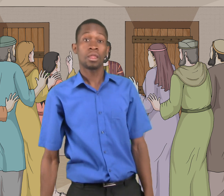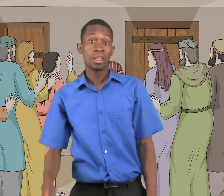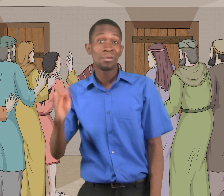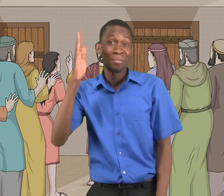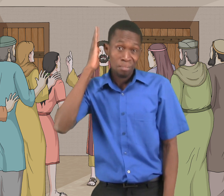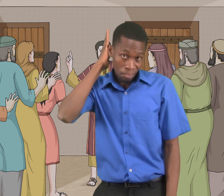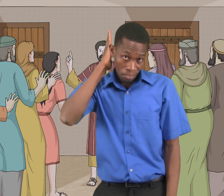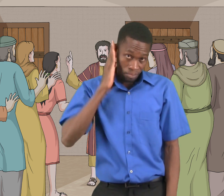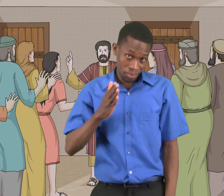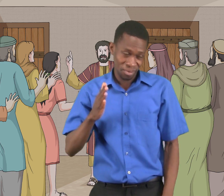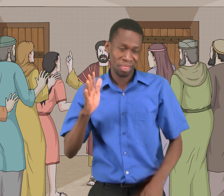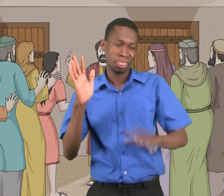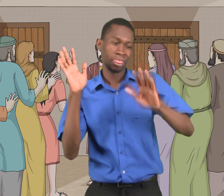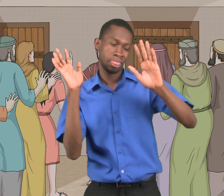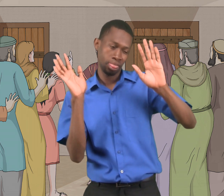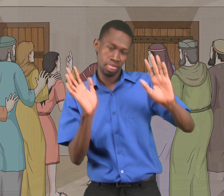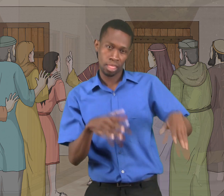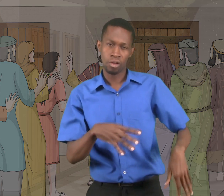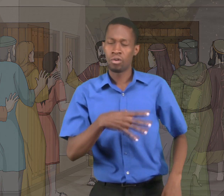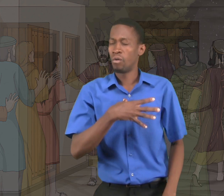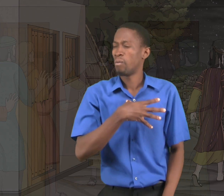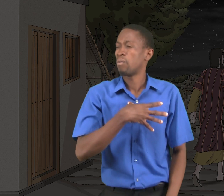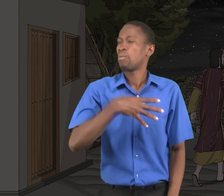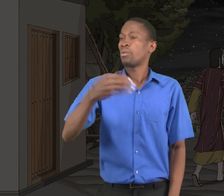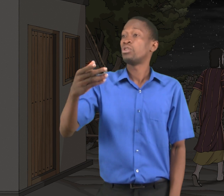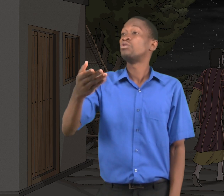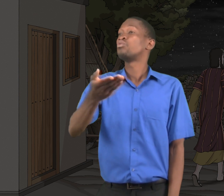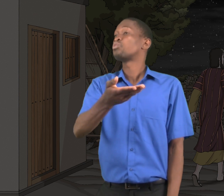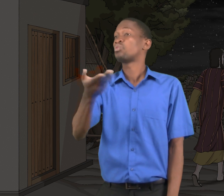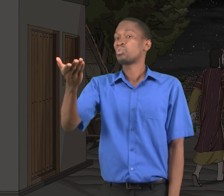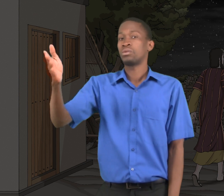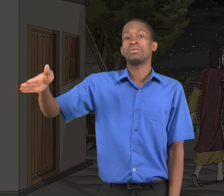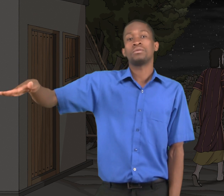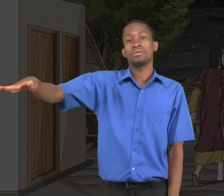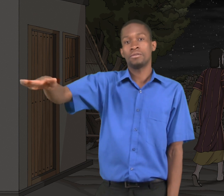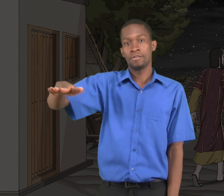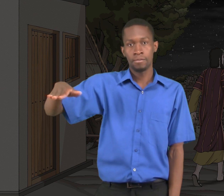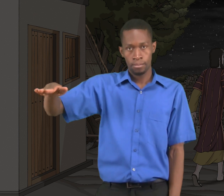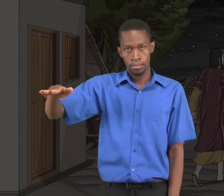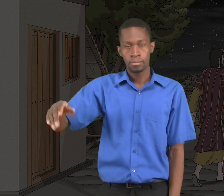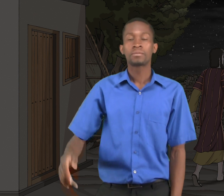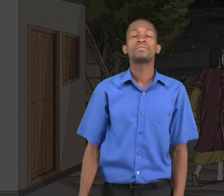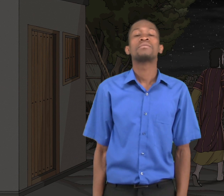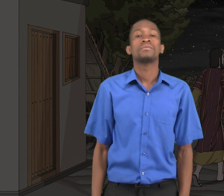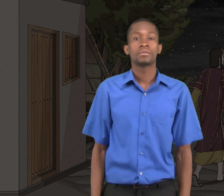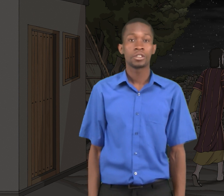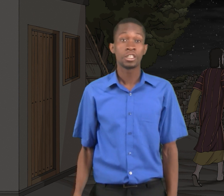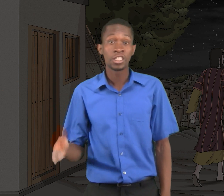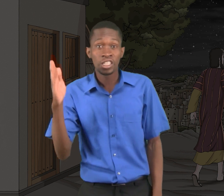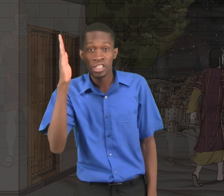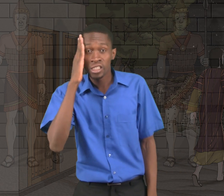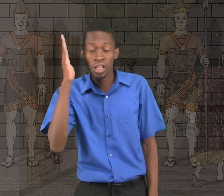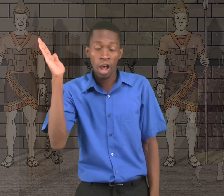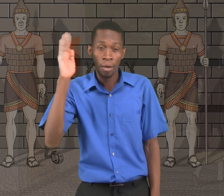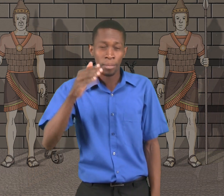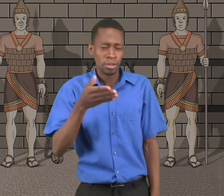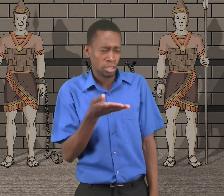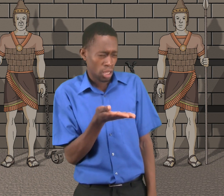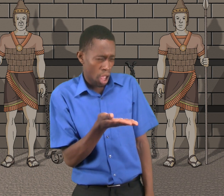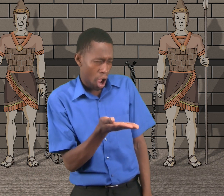“Send word to James and to the brothers,” he said, and he left for another place.